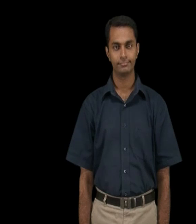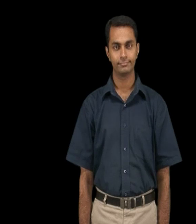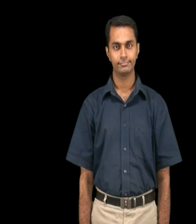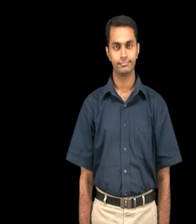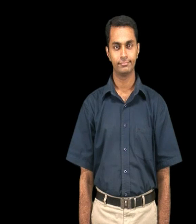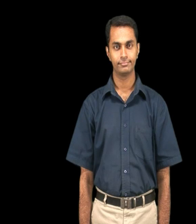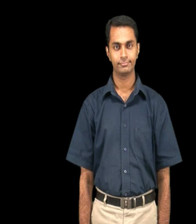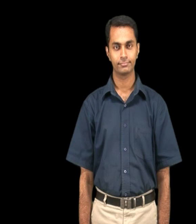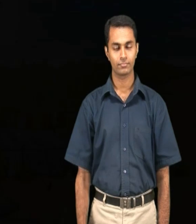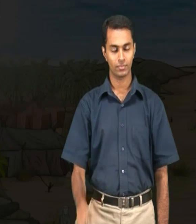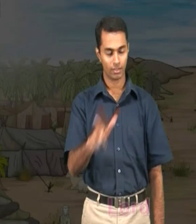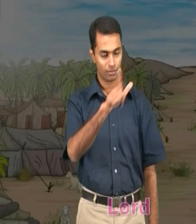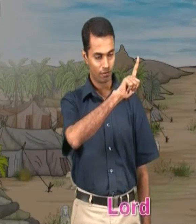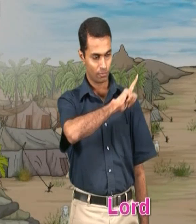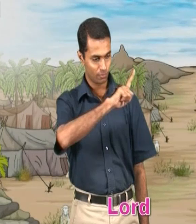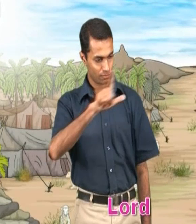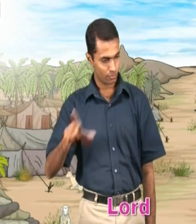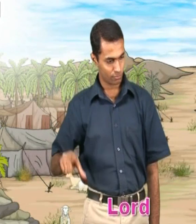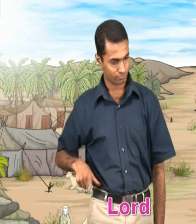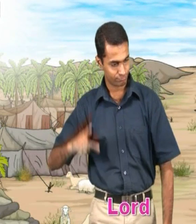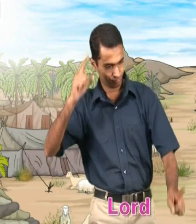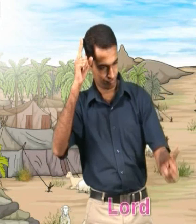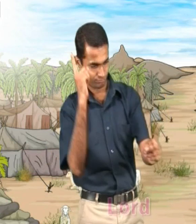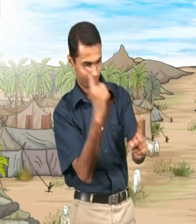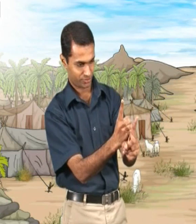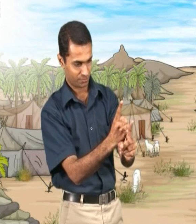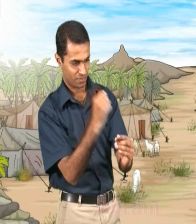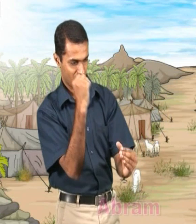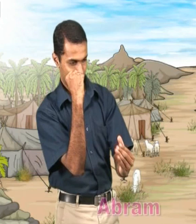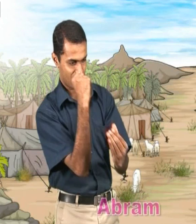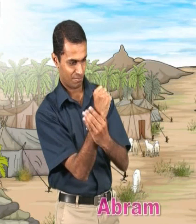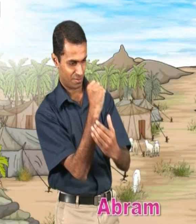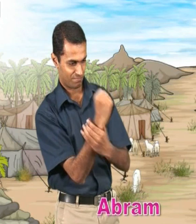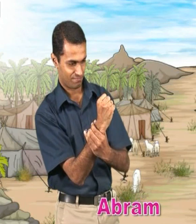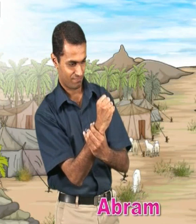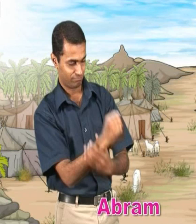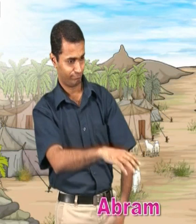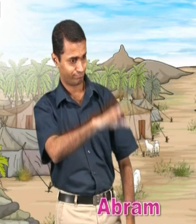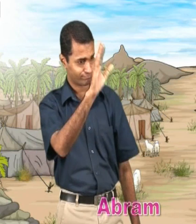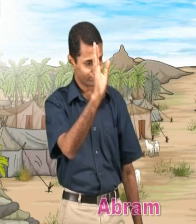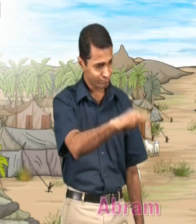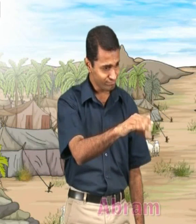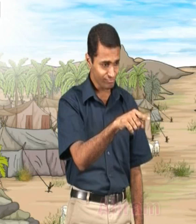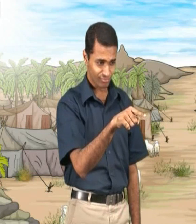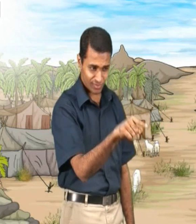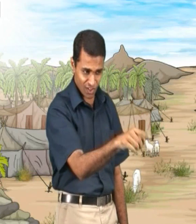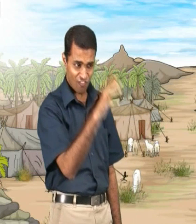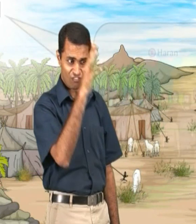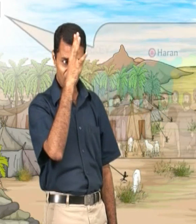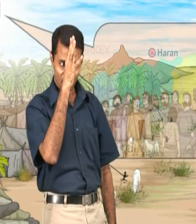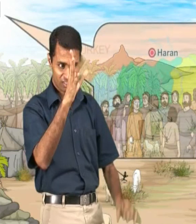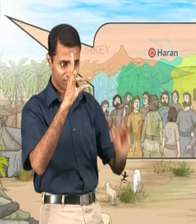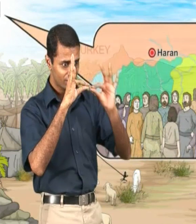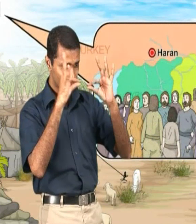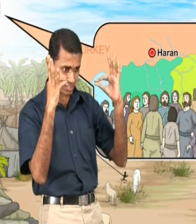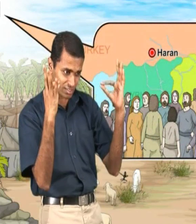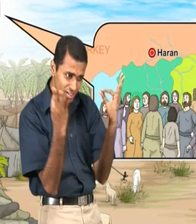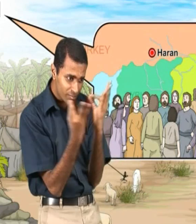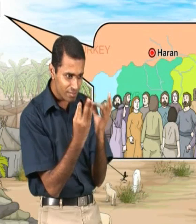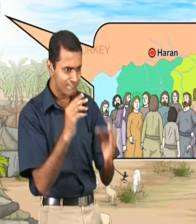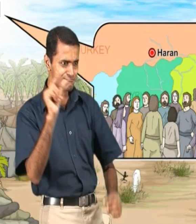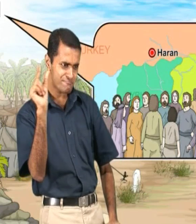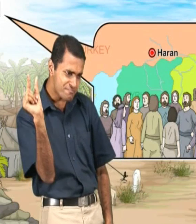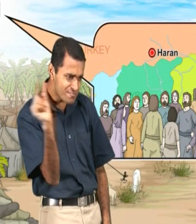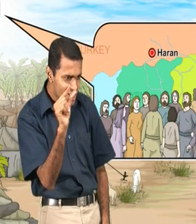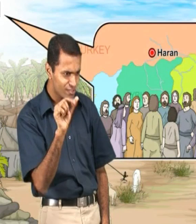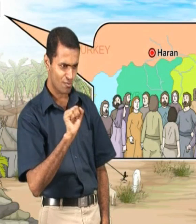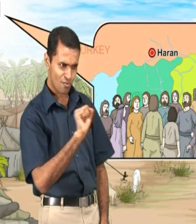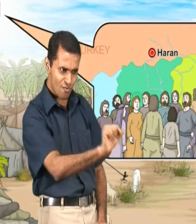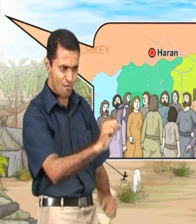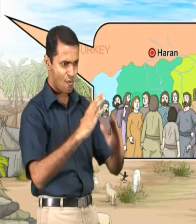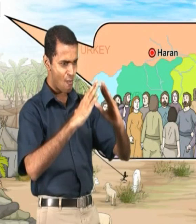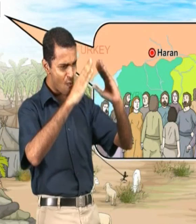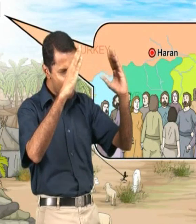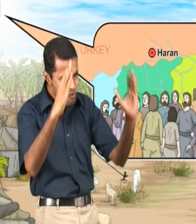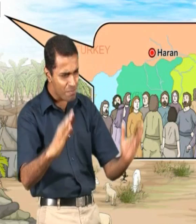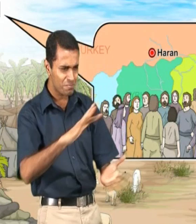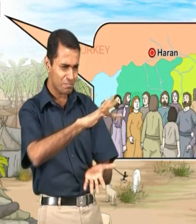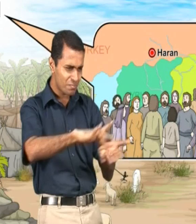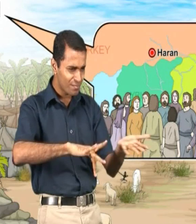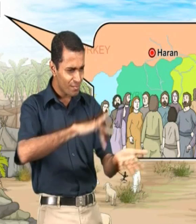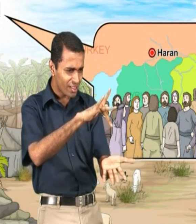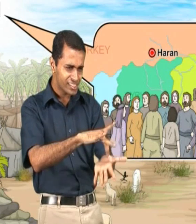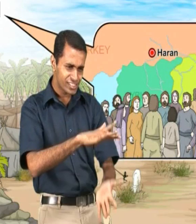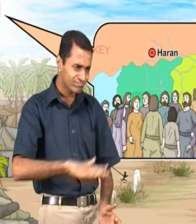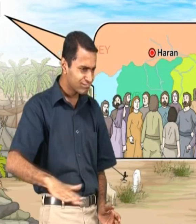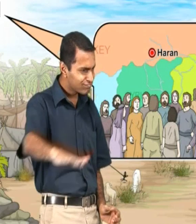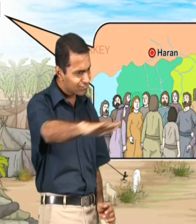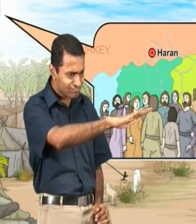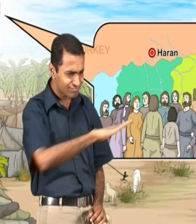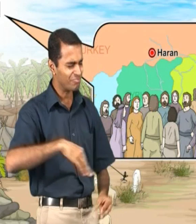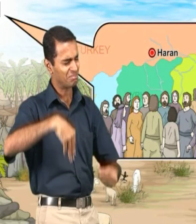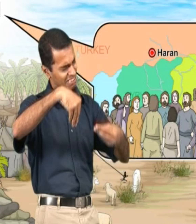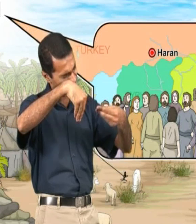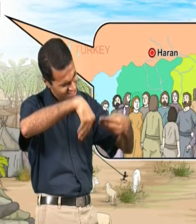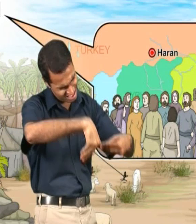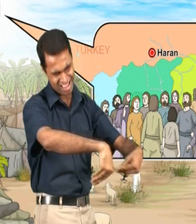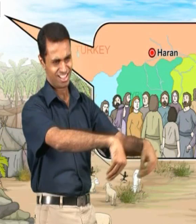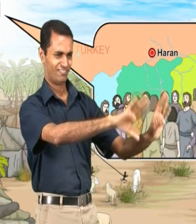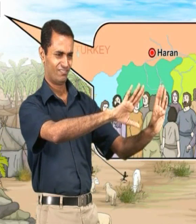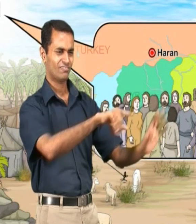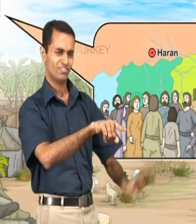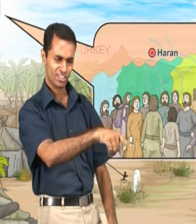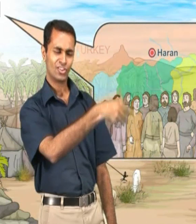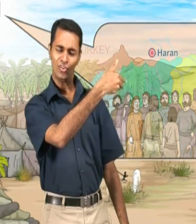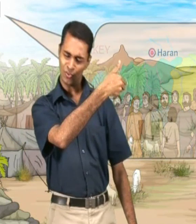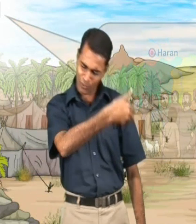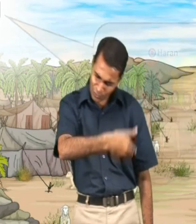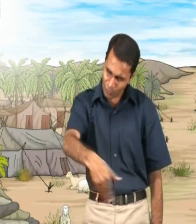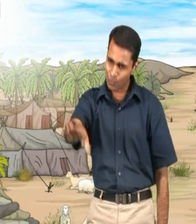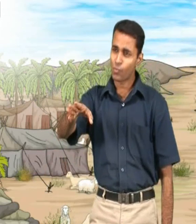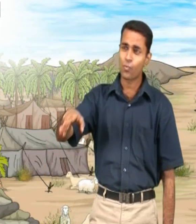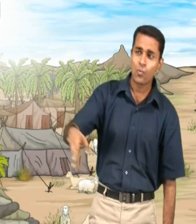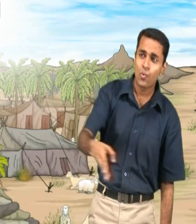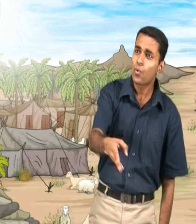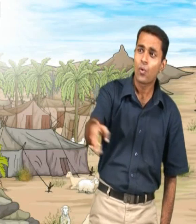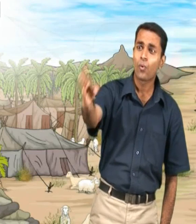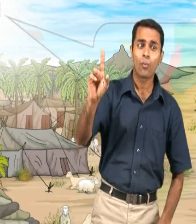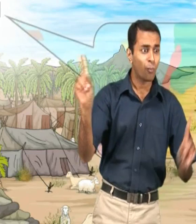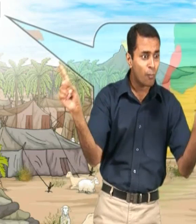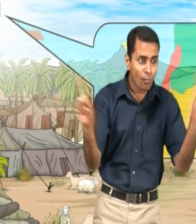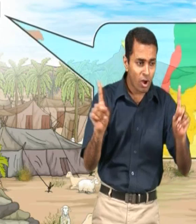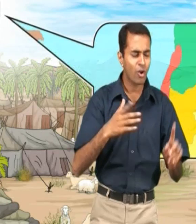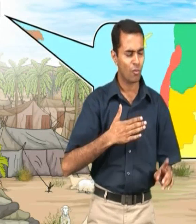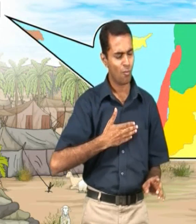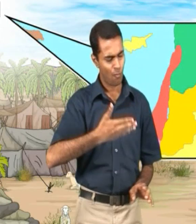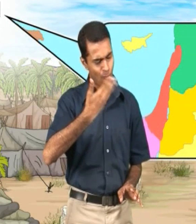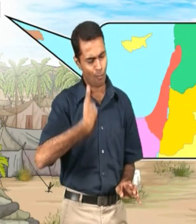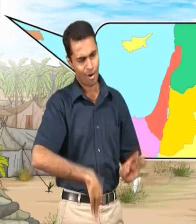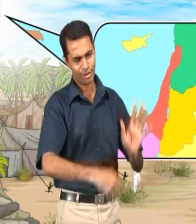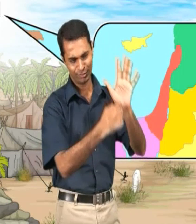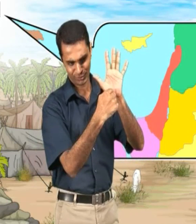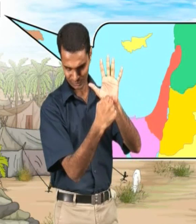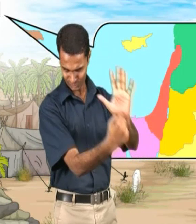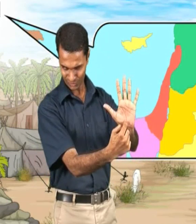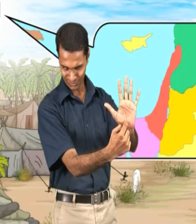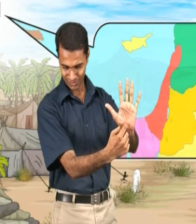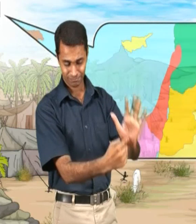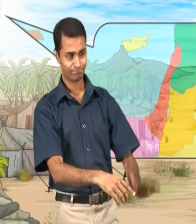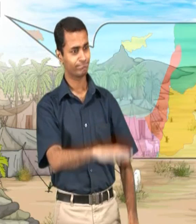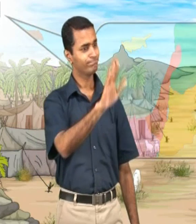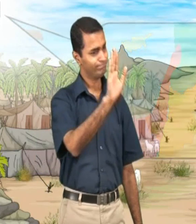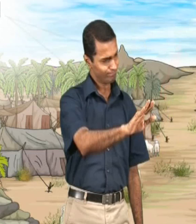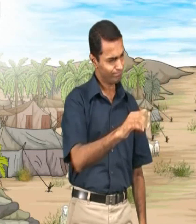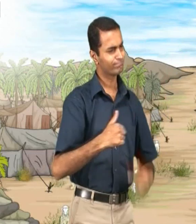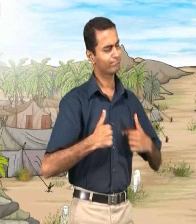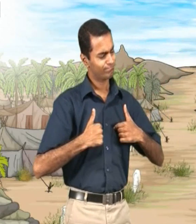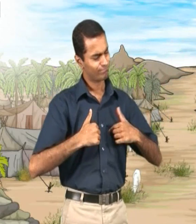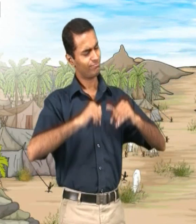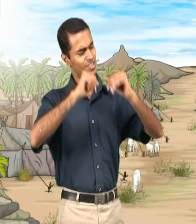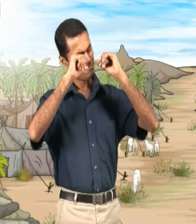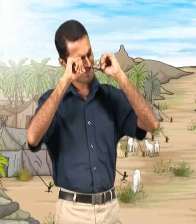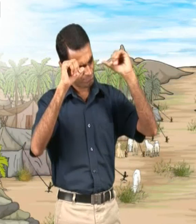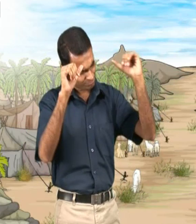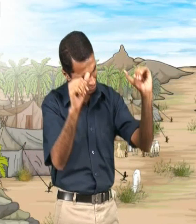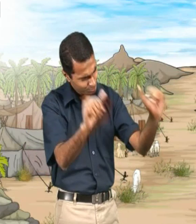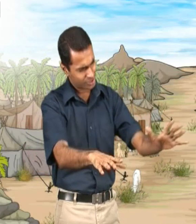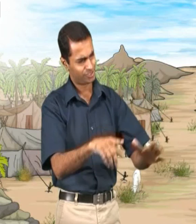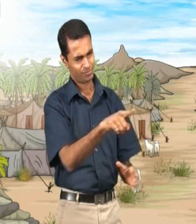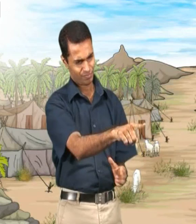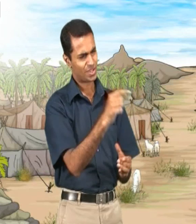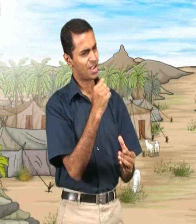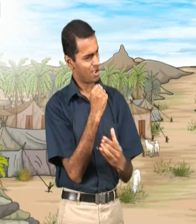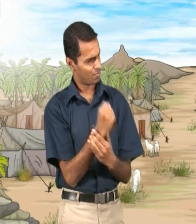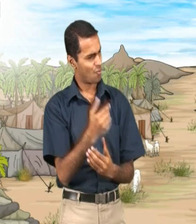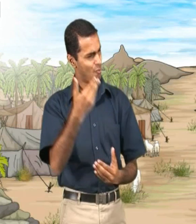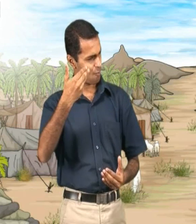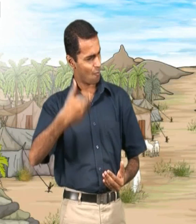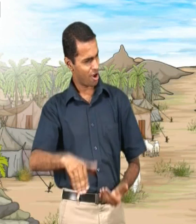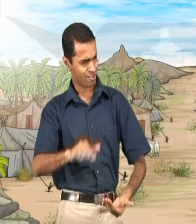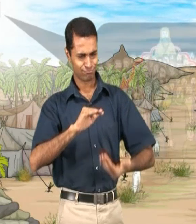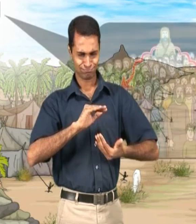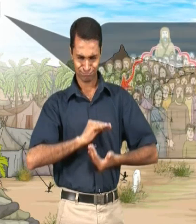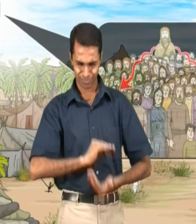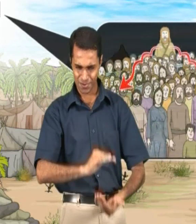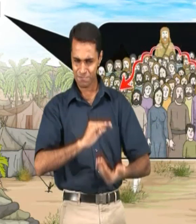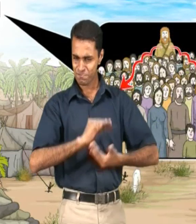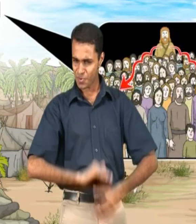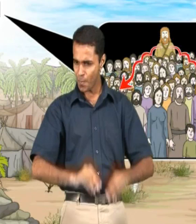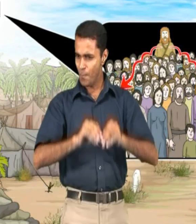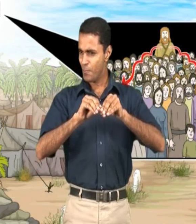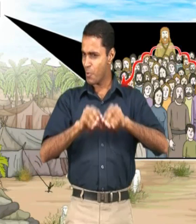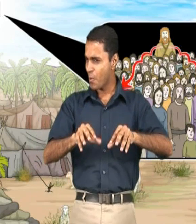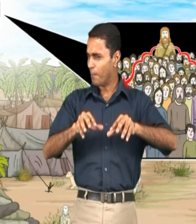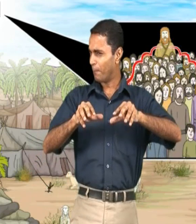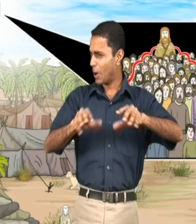Then the LORD said to Abram, “Leave your country, your kindred, and your father’s household, and go to the land I will show you.